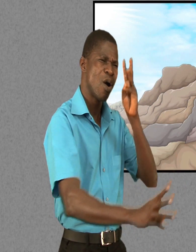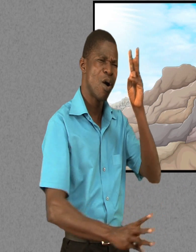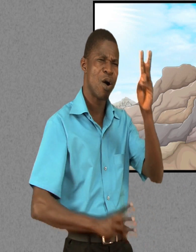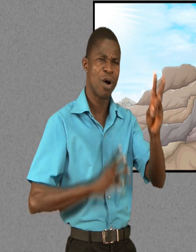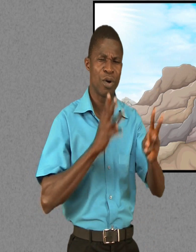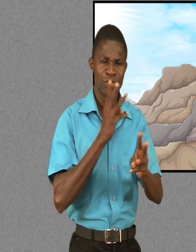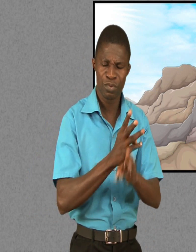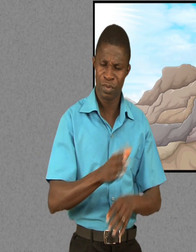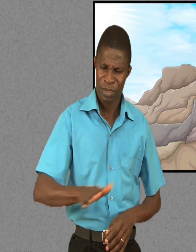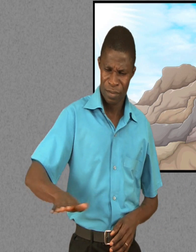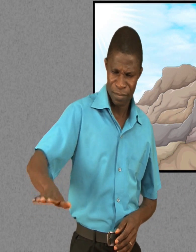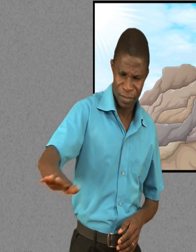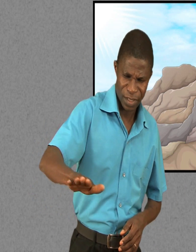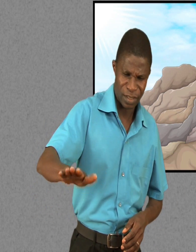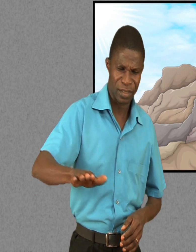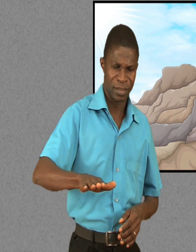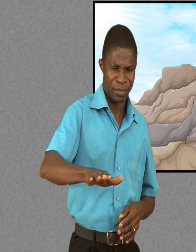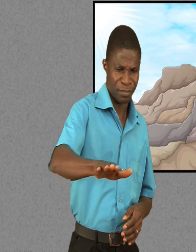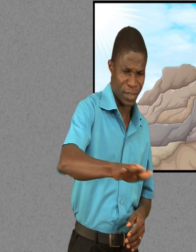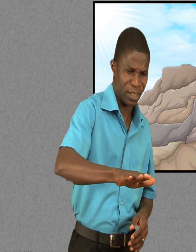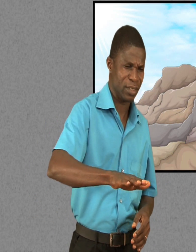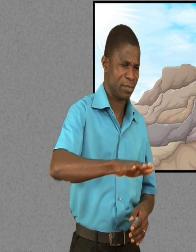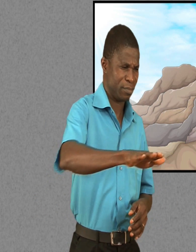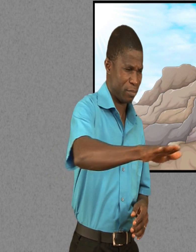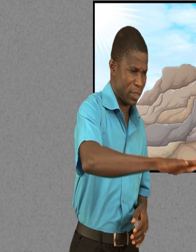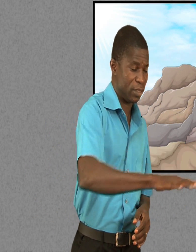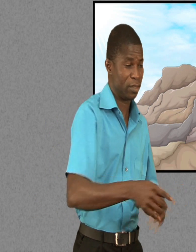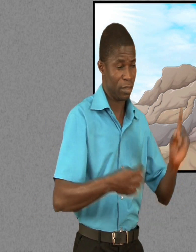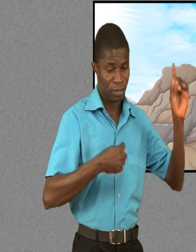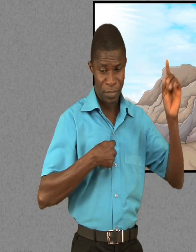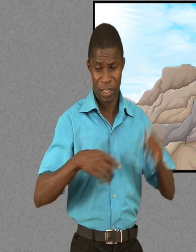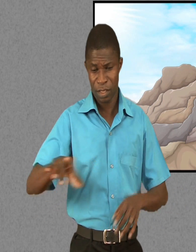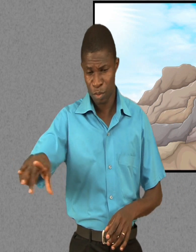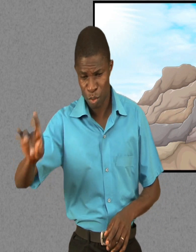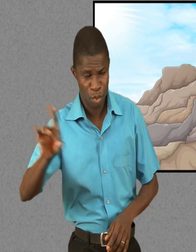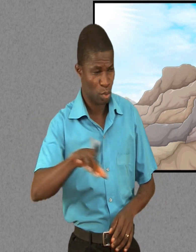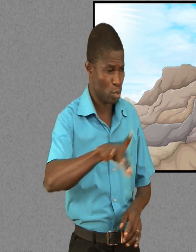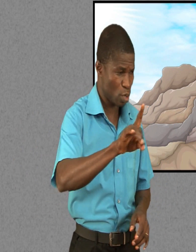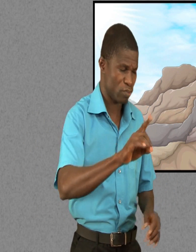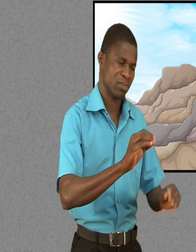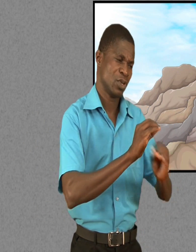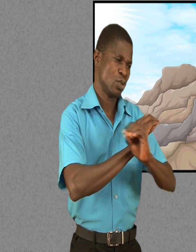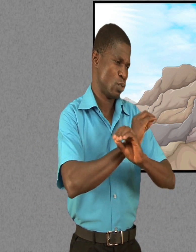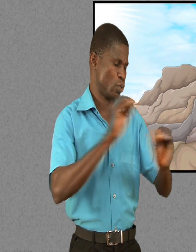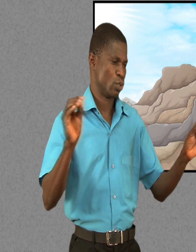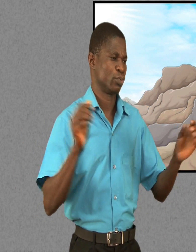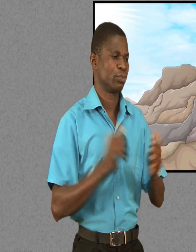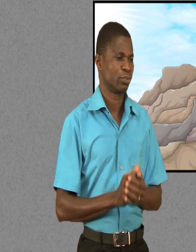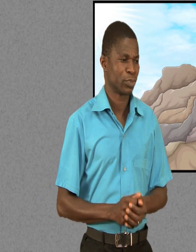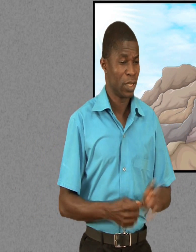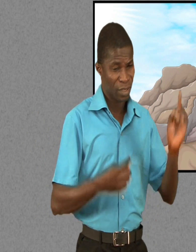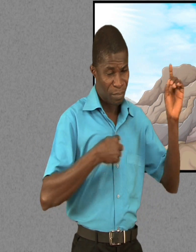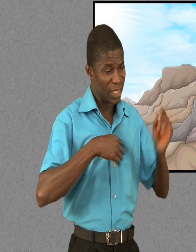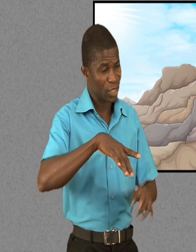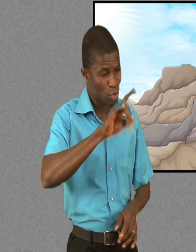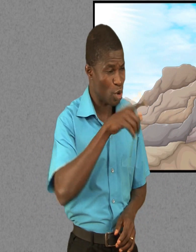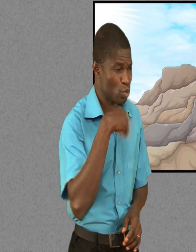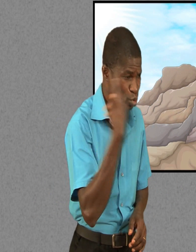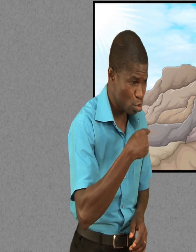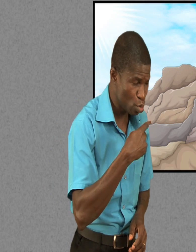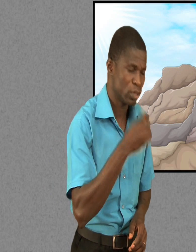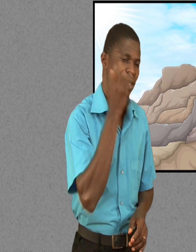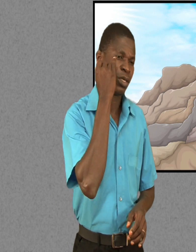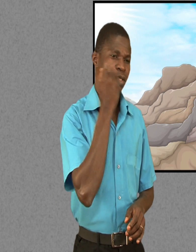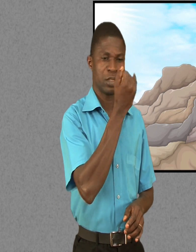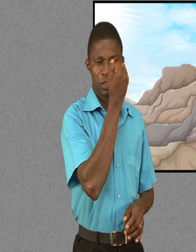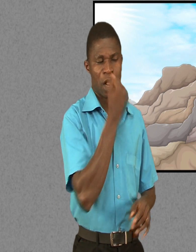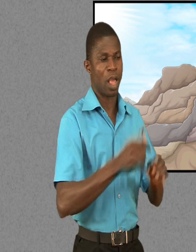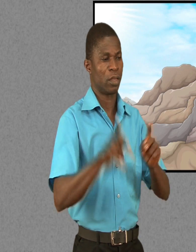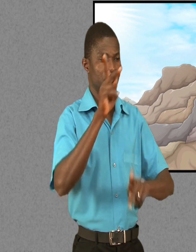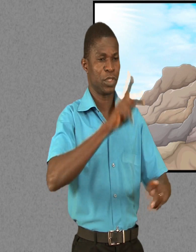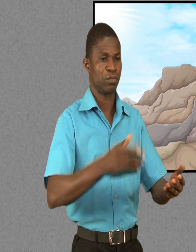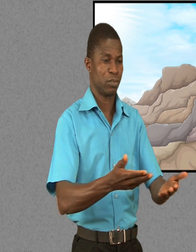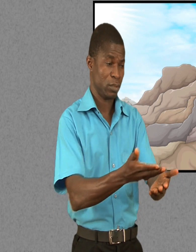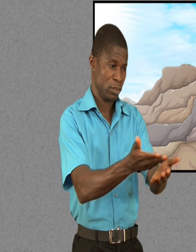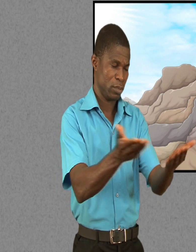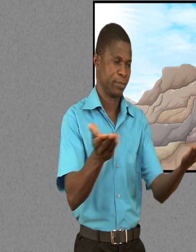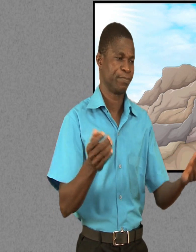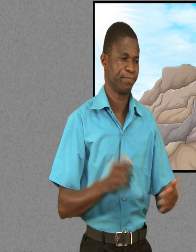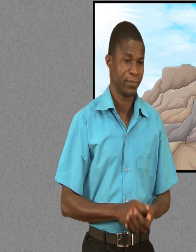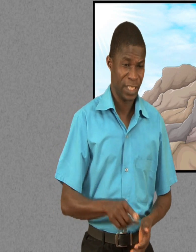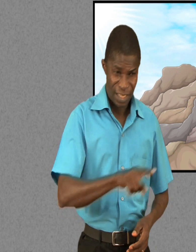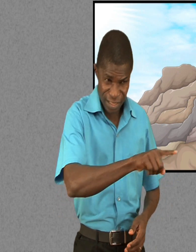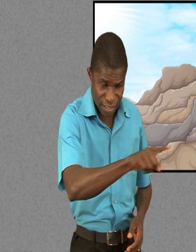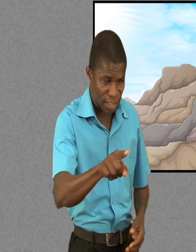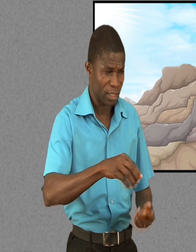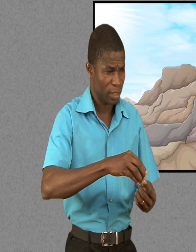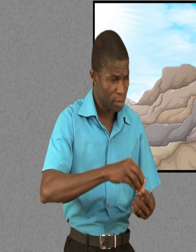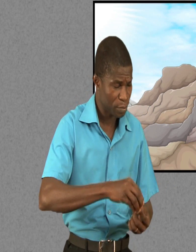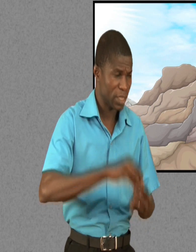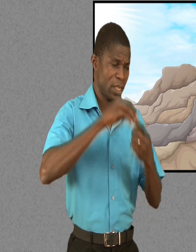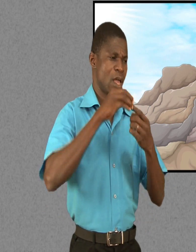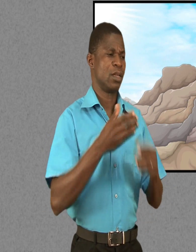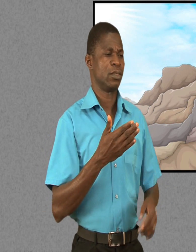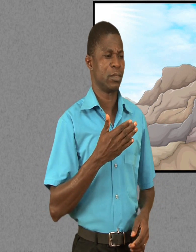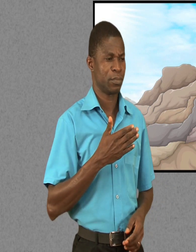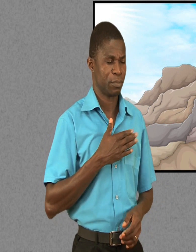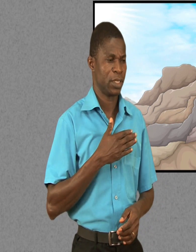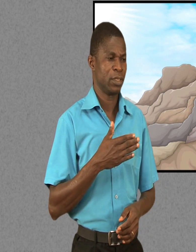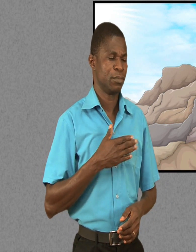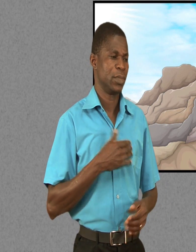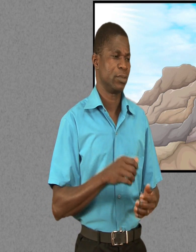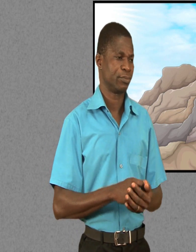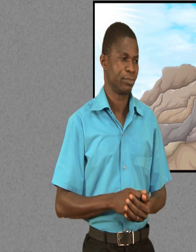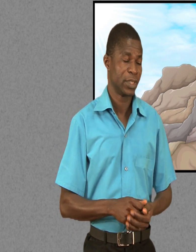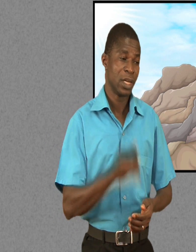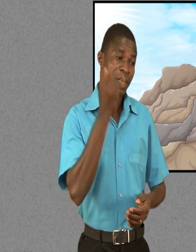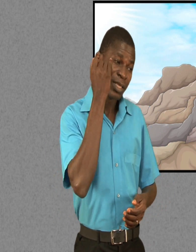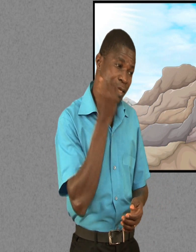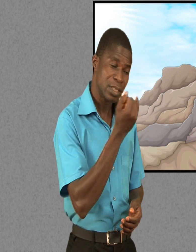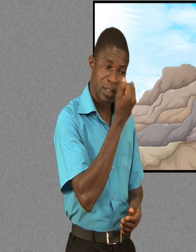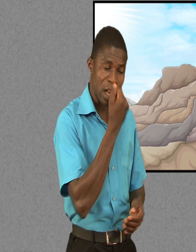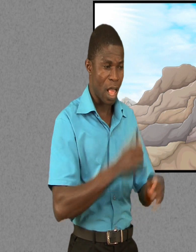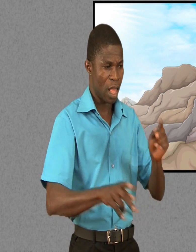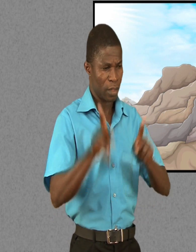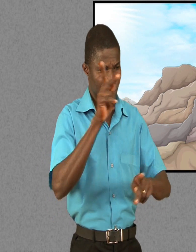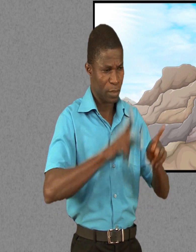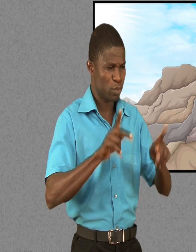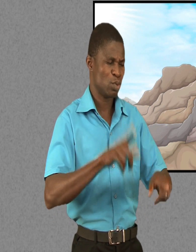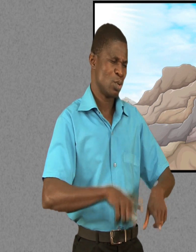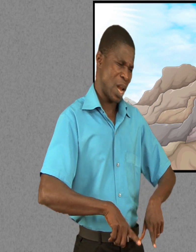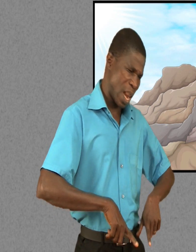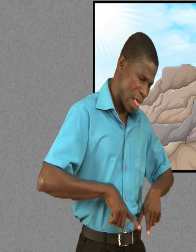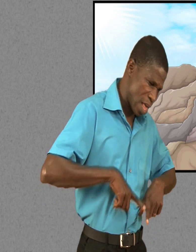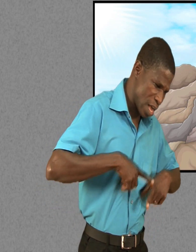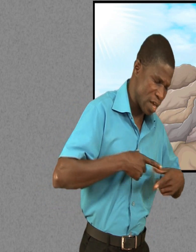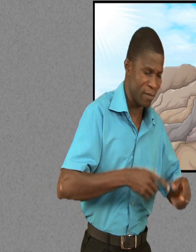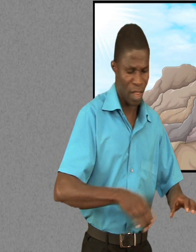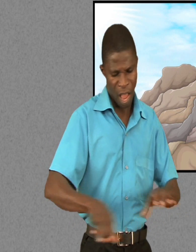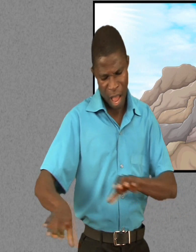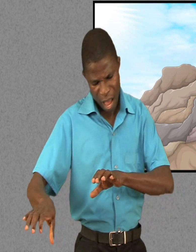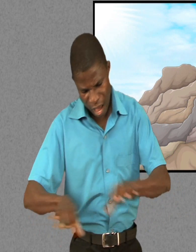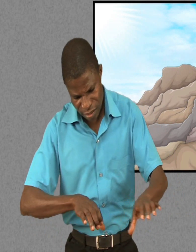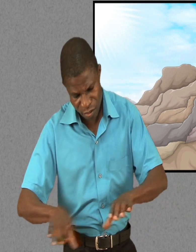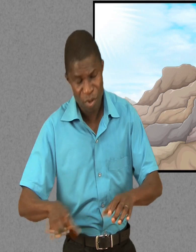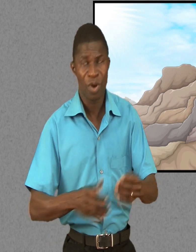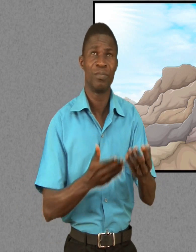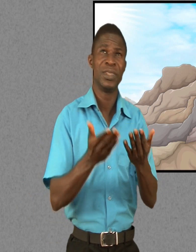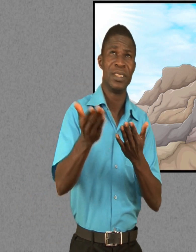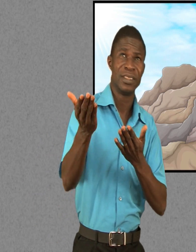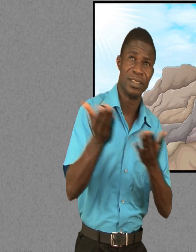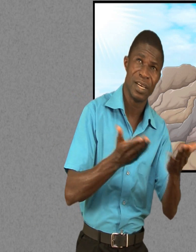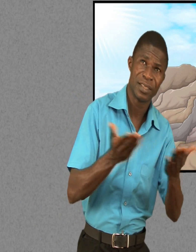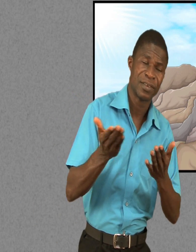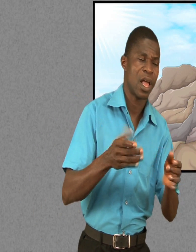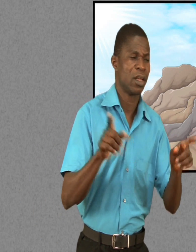And unto Me you shall be a kingdom of priests and a holy nation.’